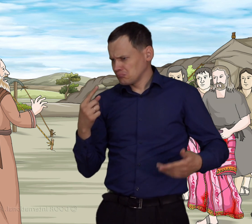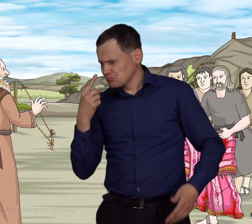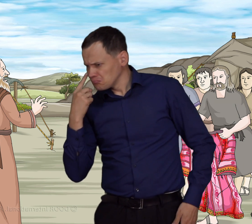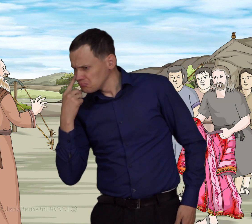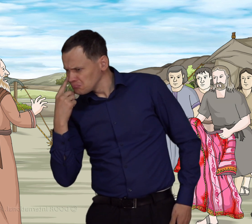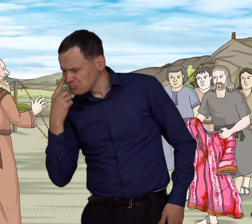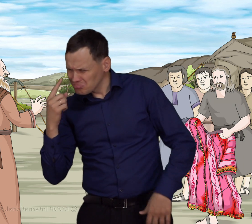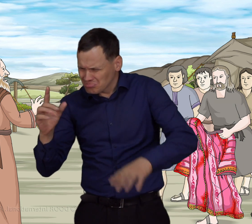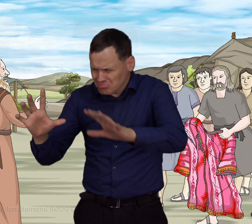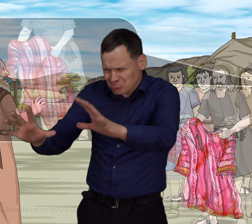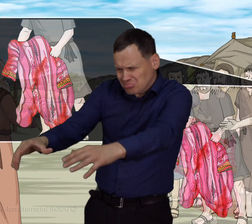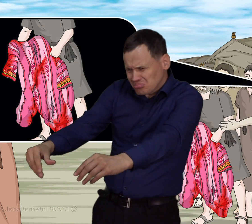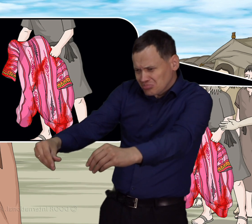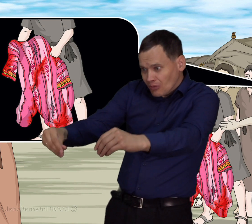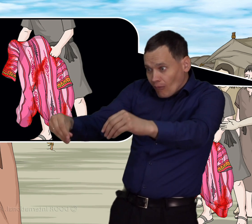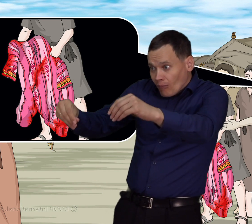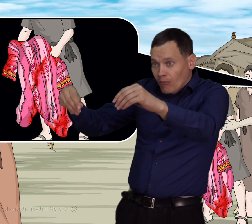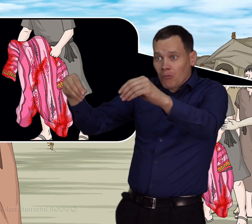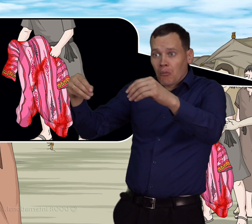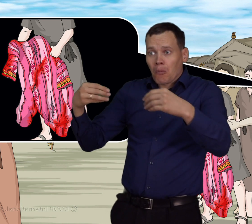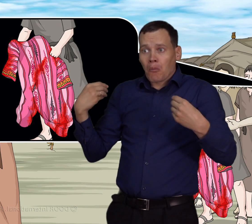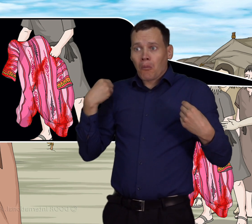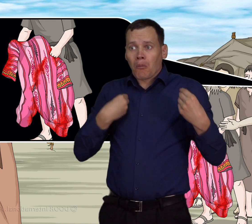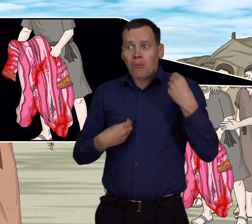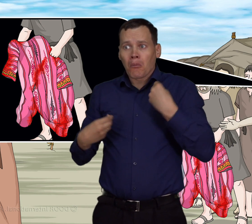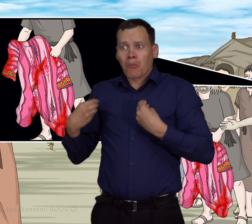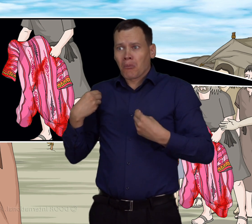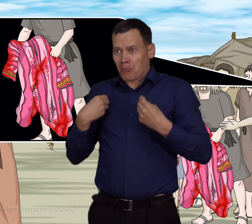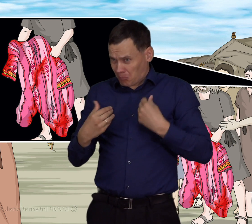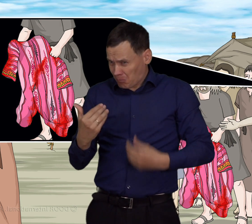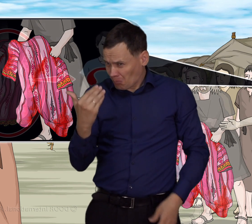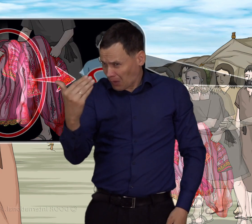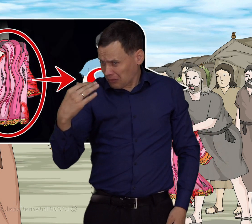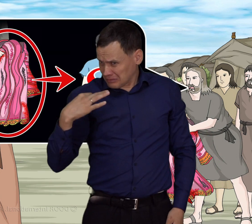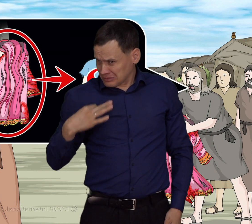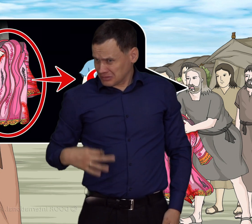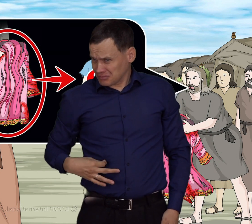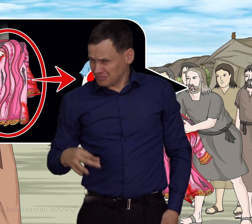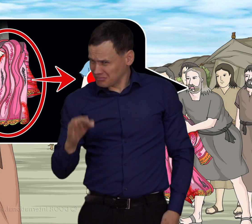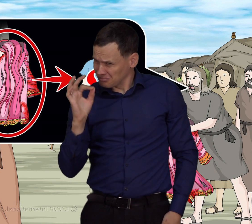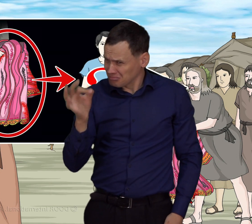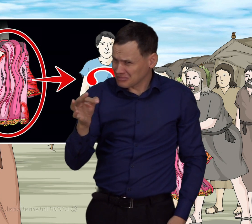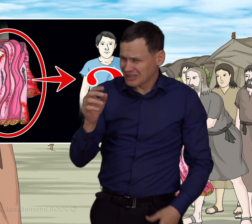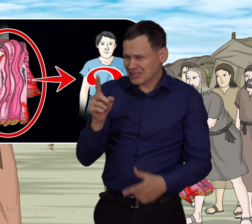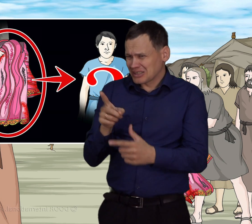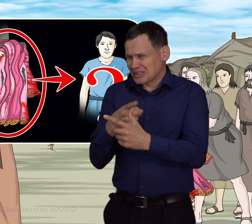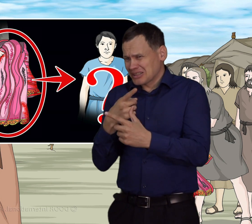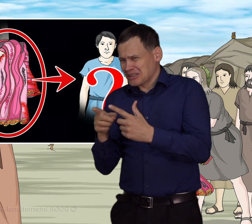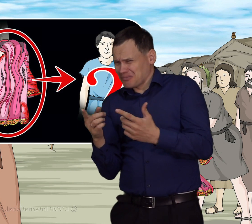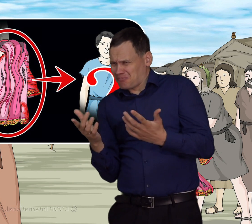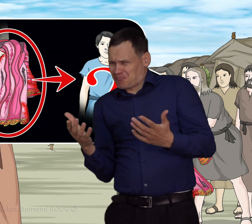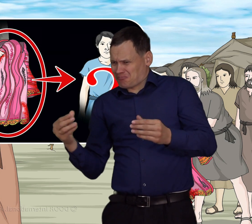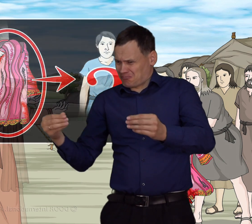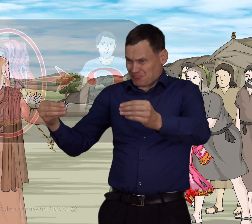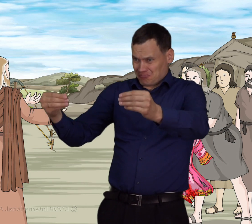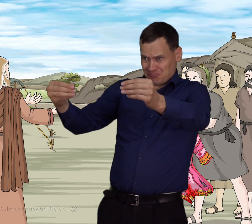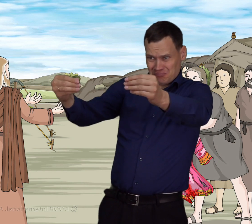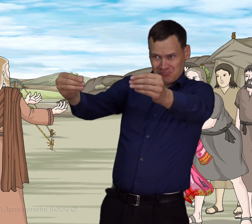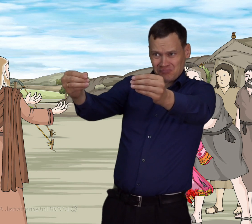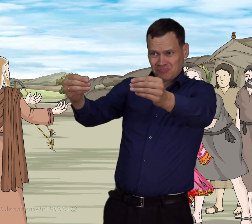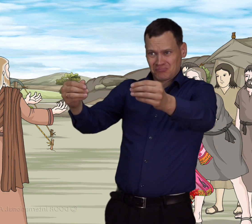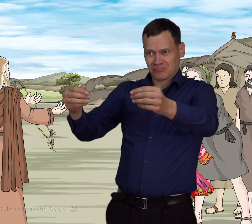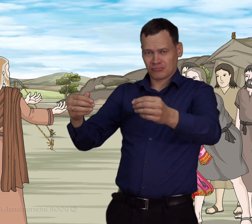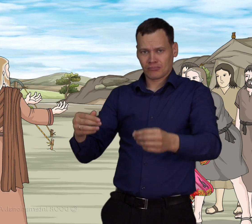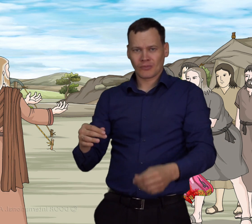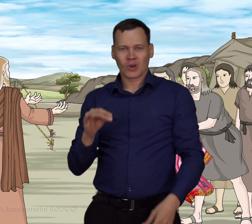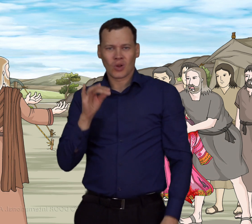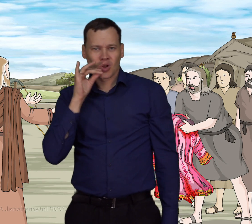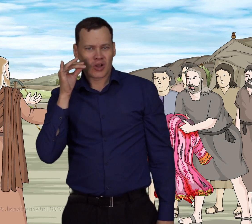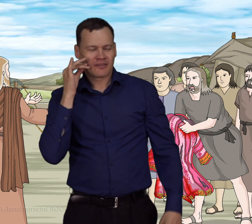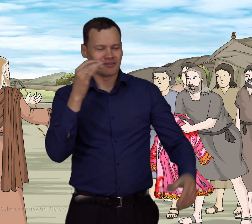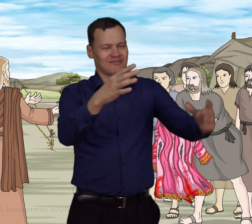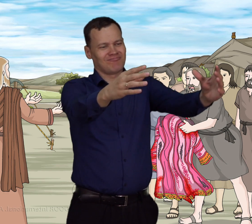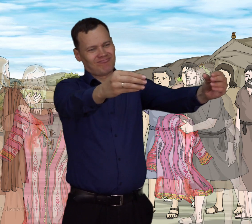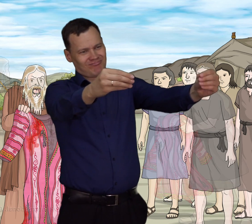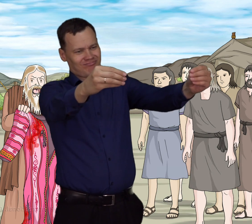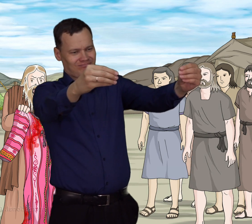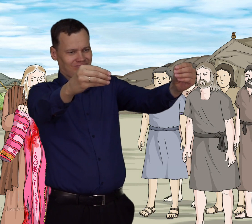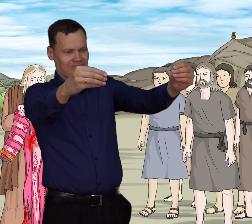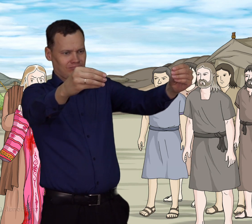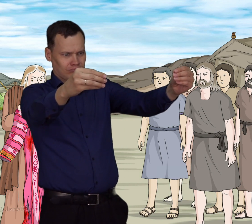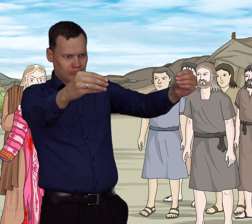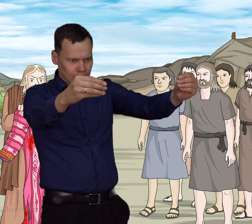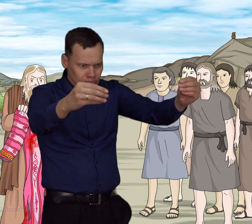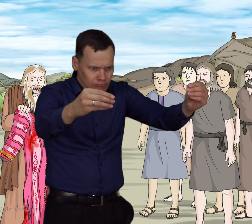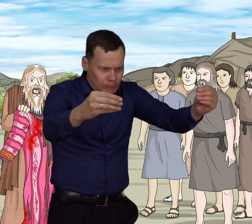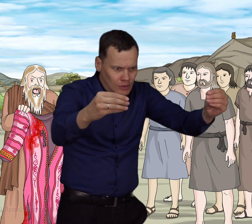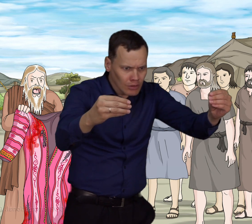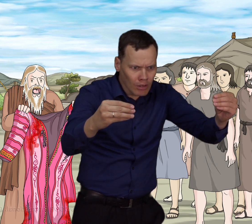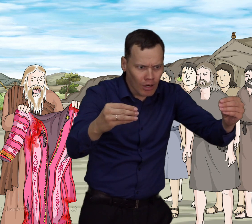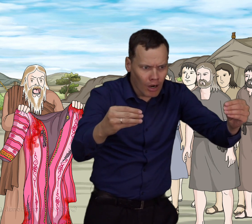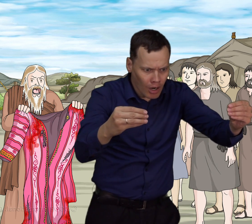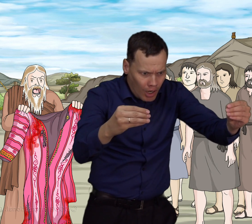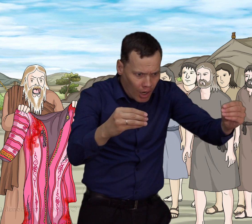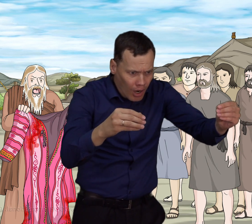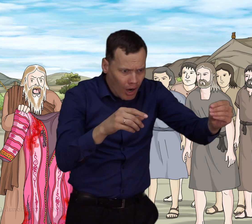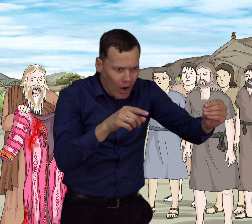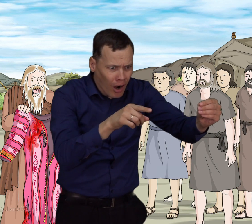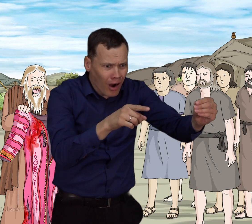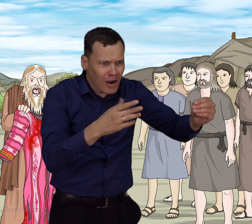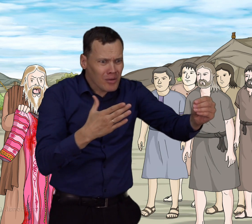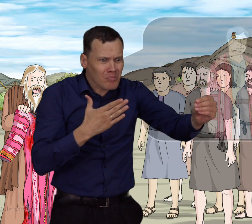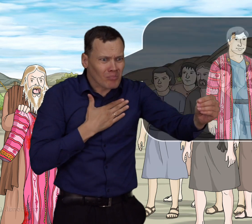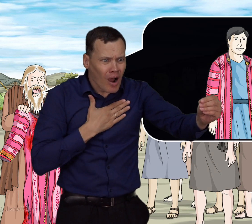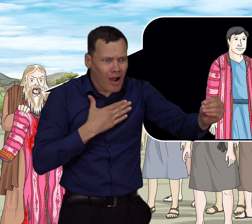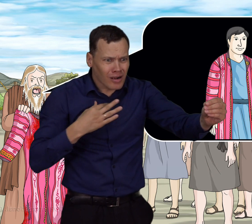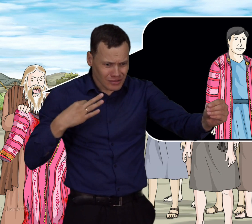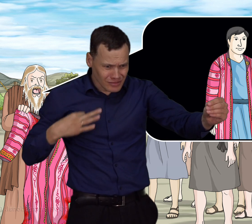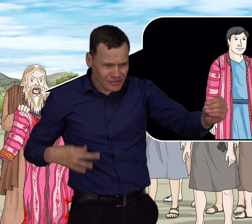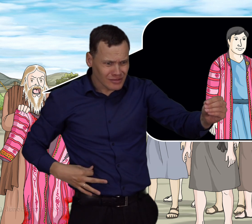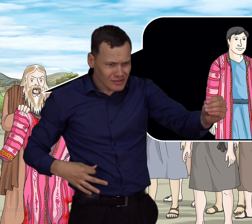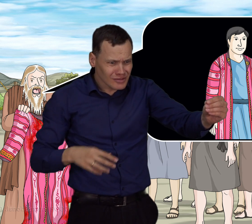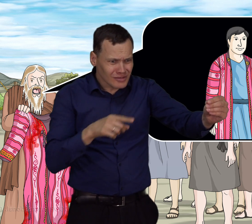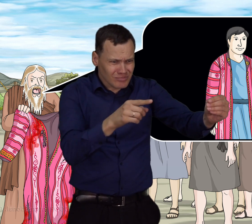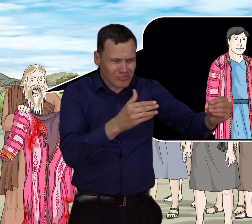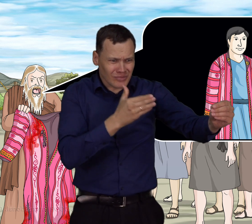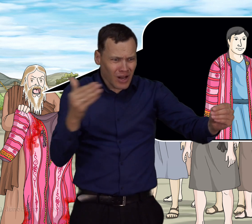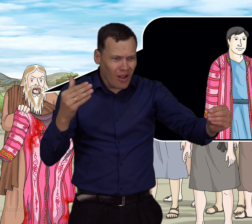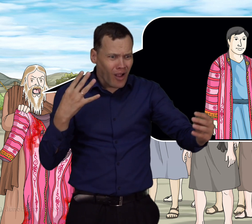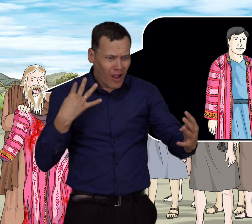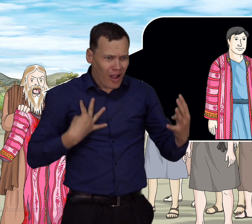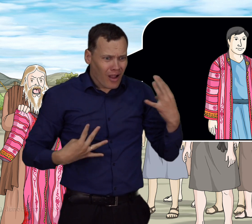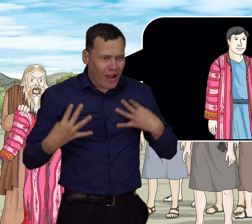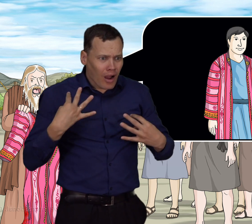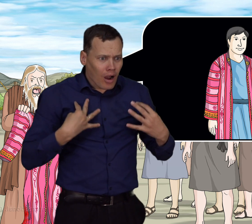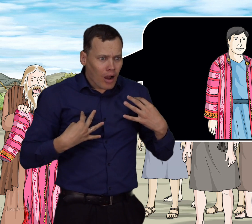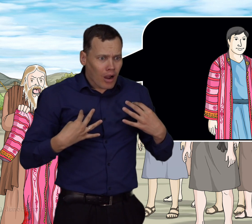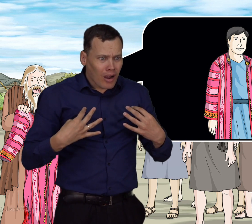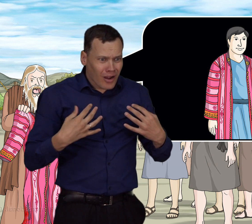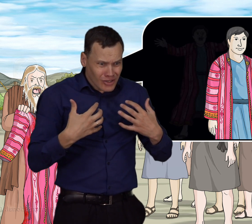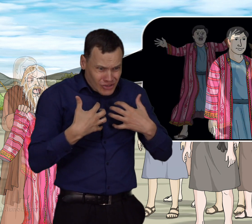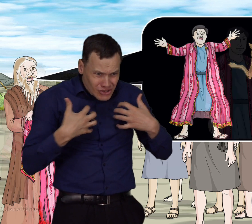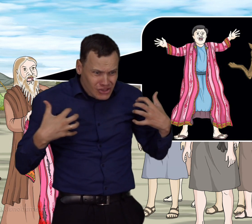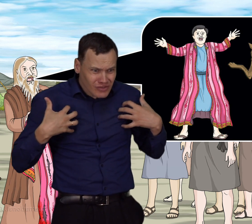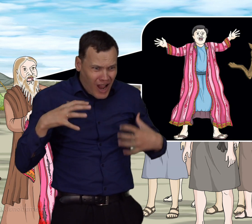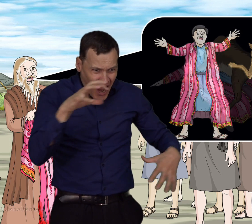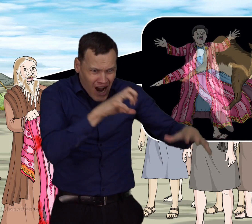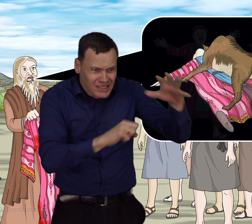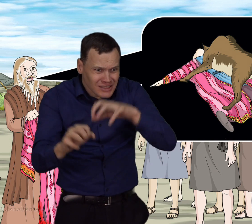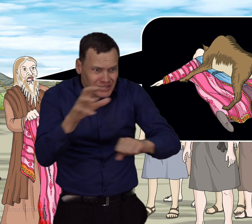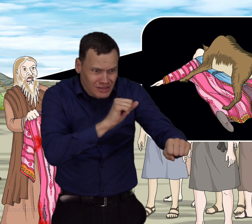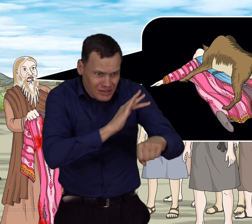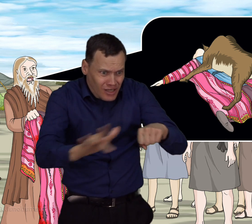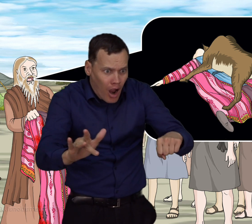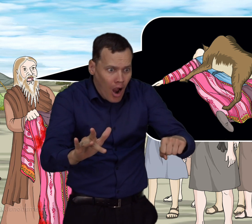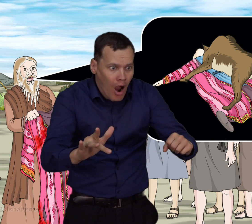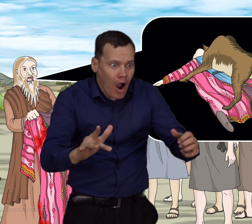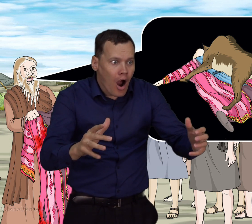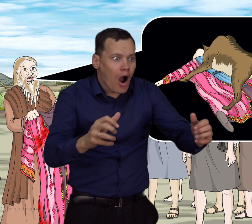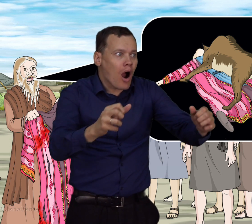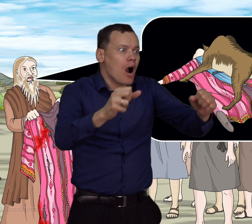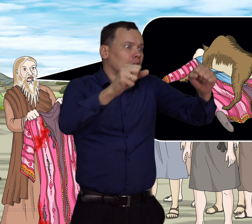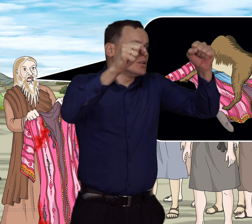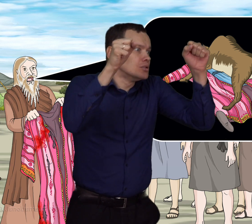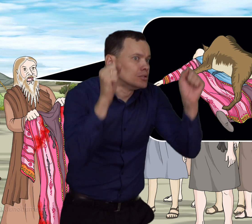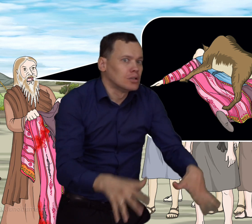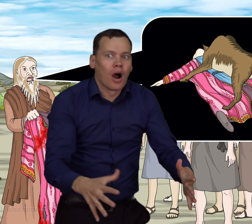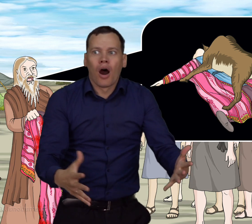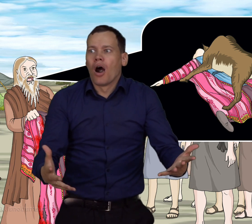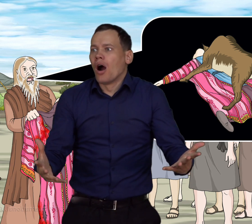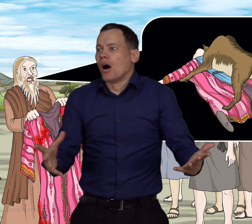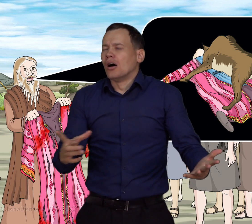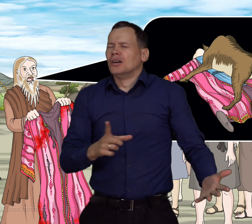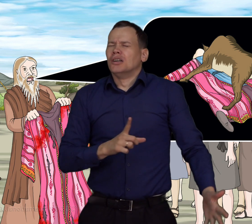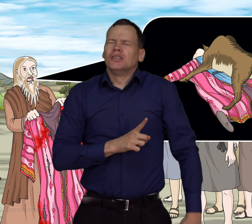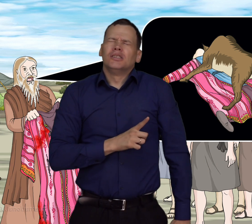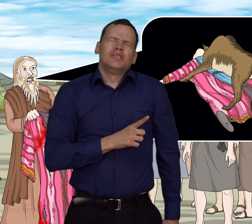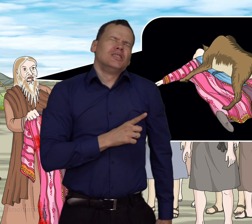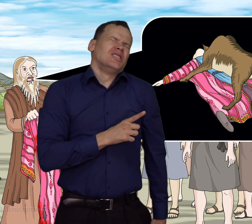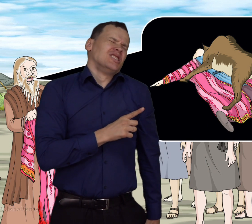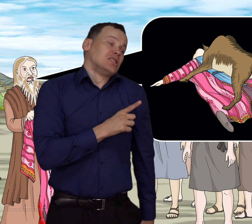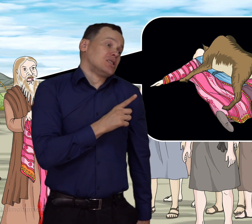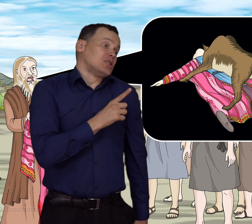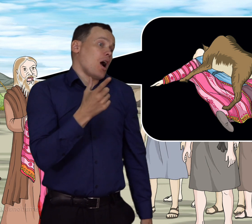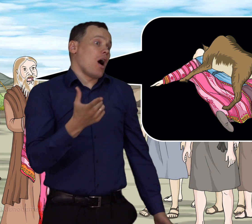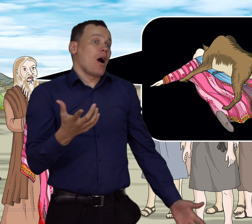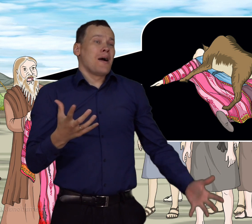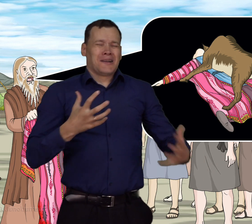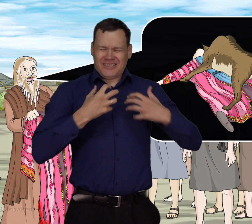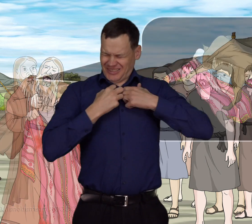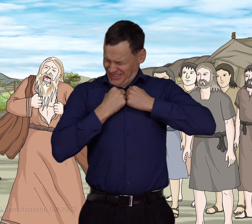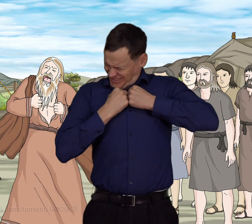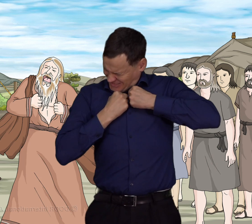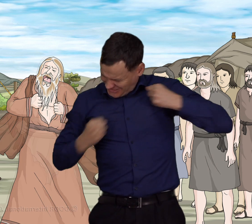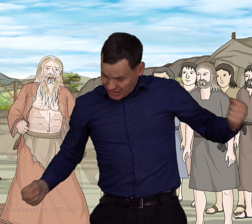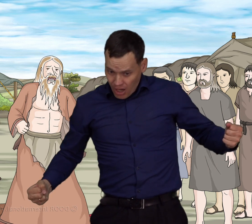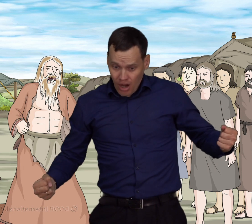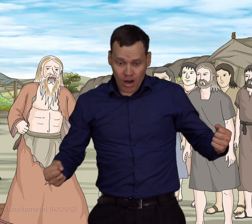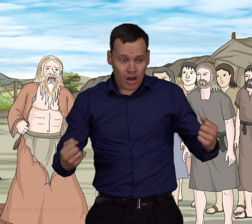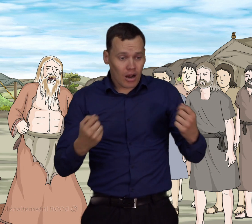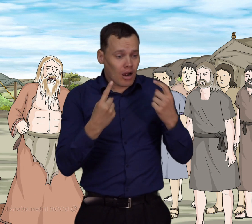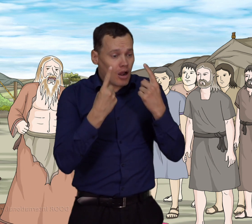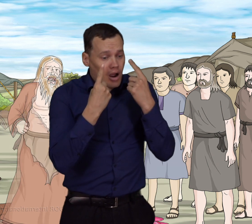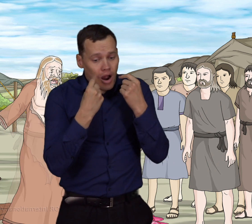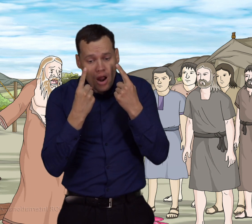Examine it to see whether it is your son’s robe or not.” His father recognized it and said, “It is my son’s robe! A vicious animal has devoured him. Joseph has surely been torn to pieces!”